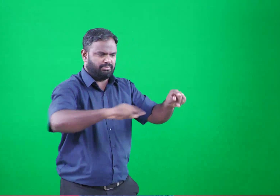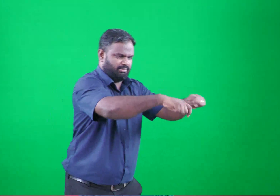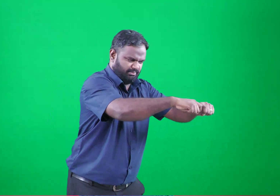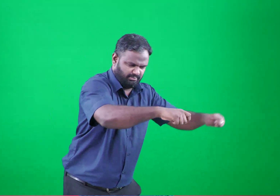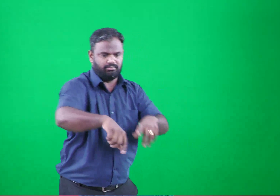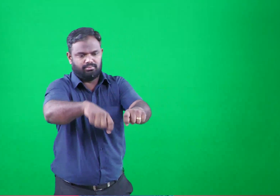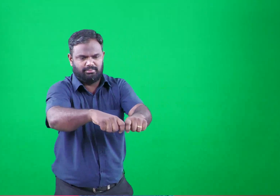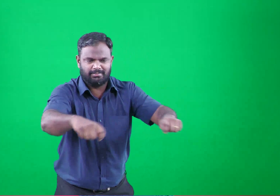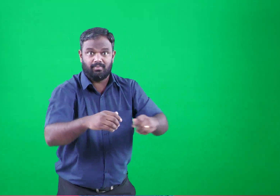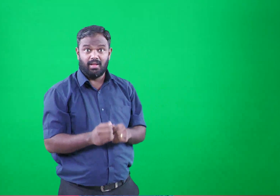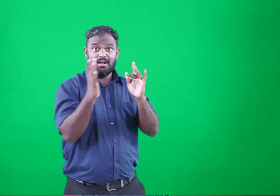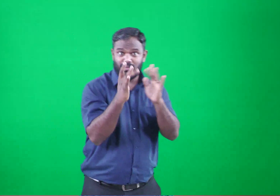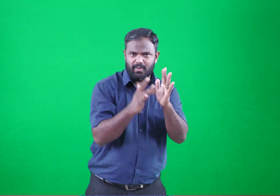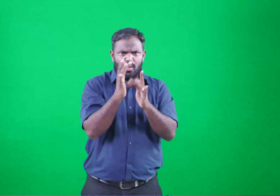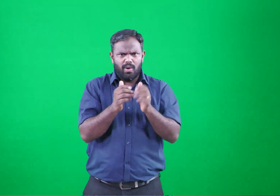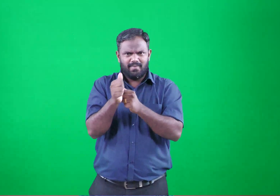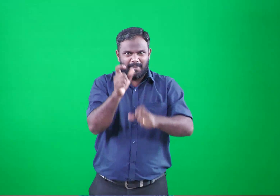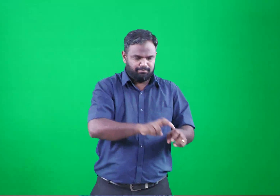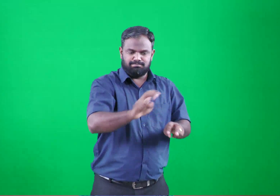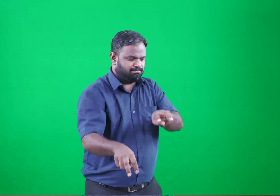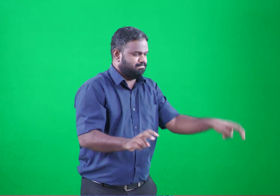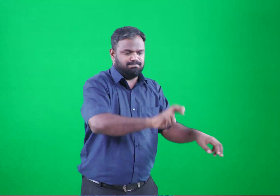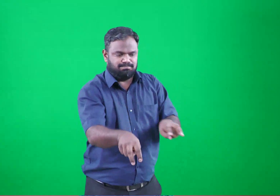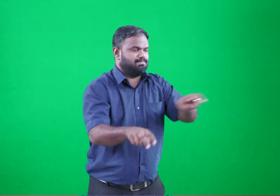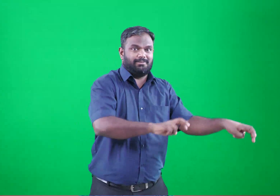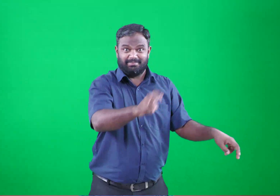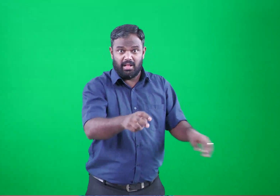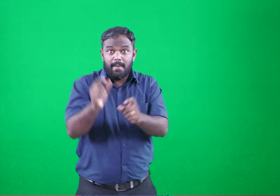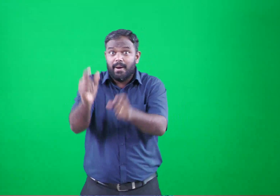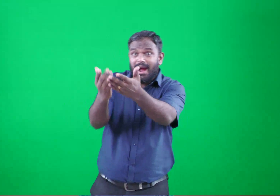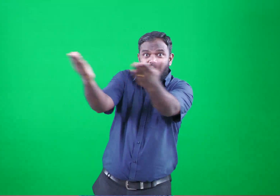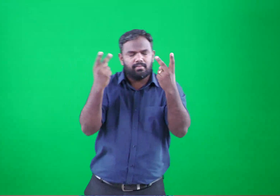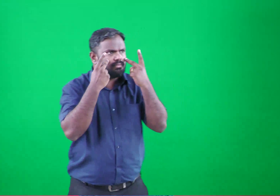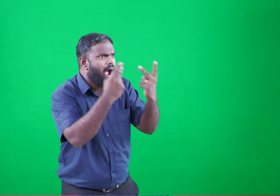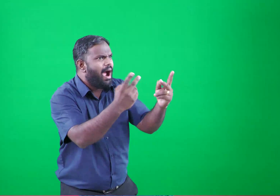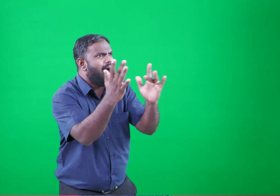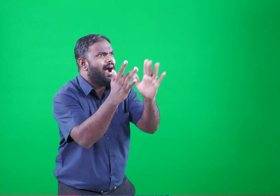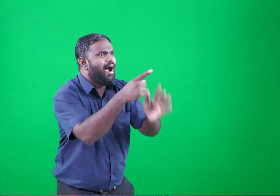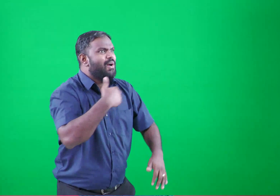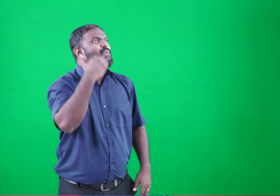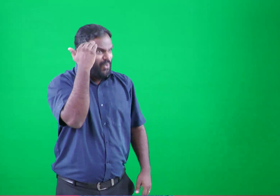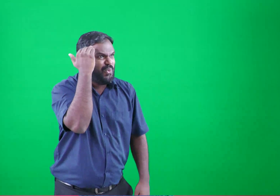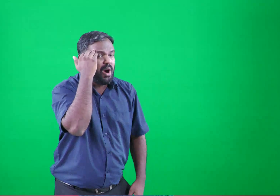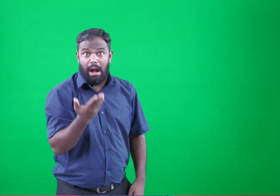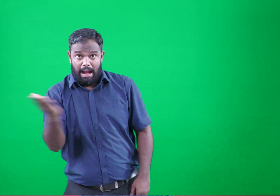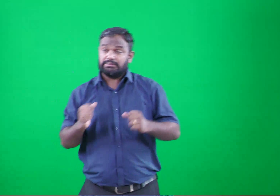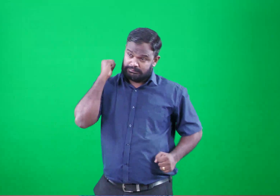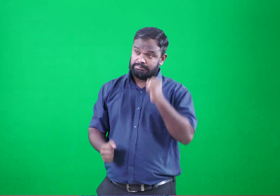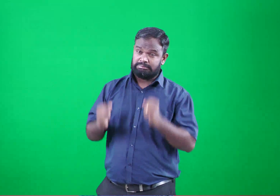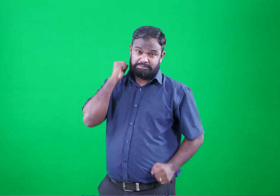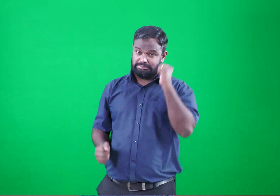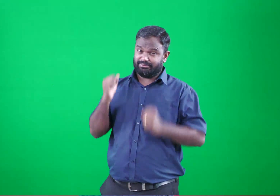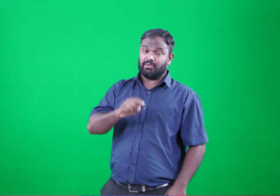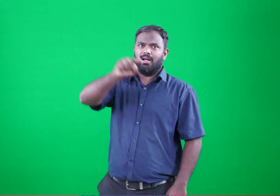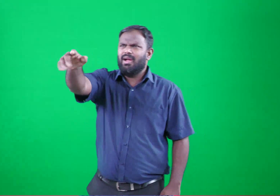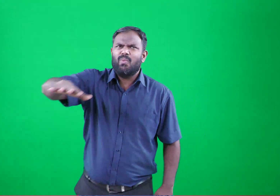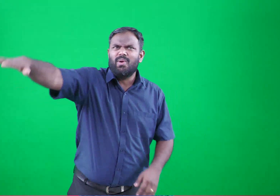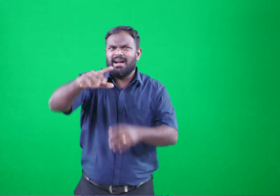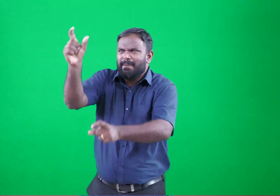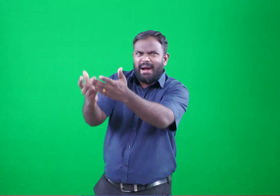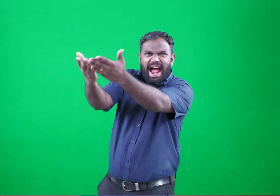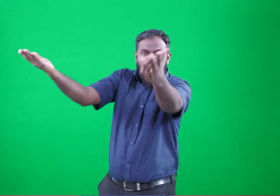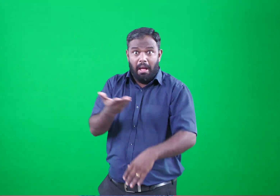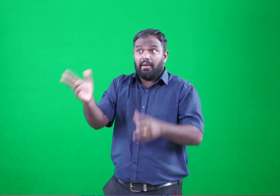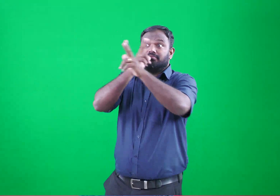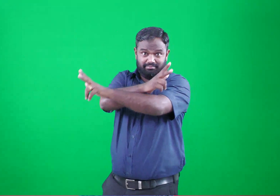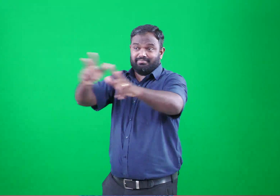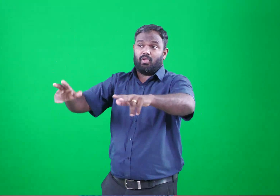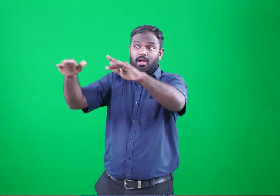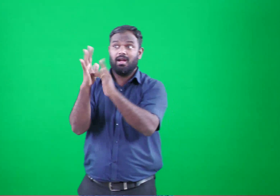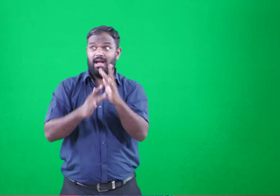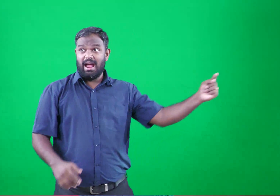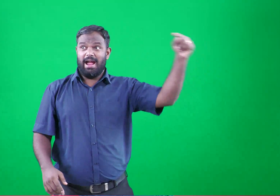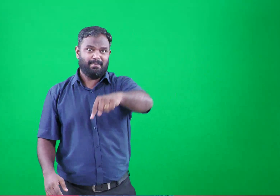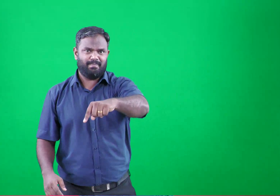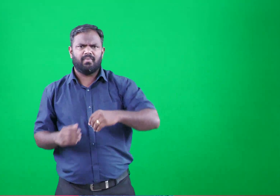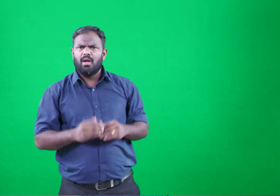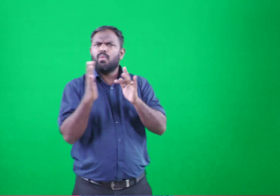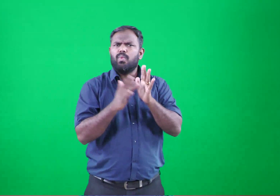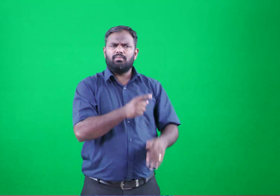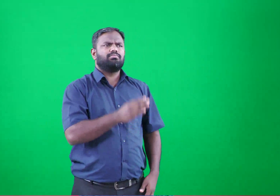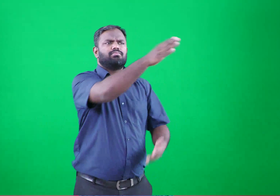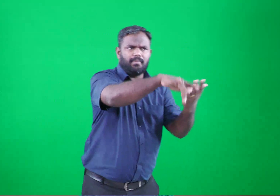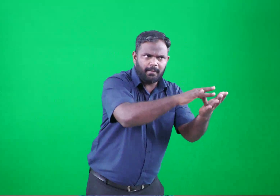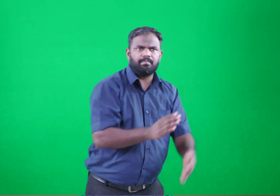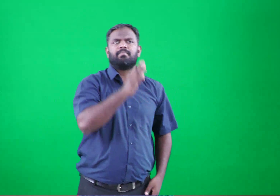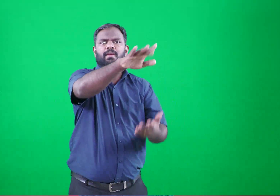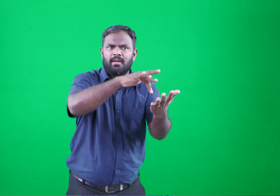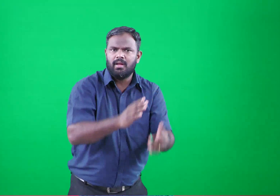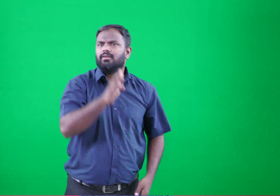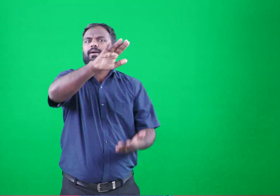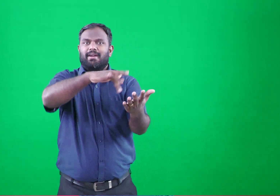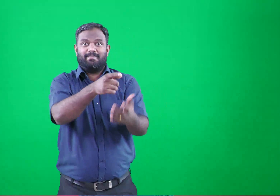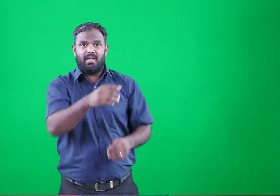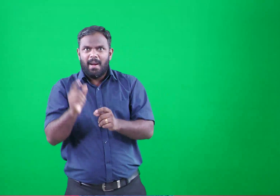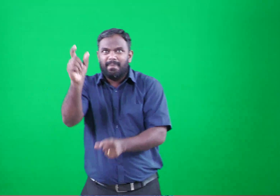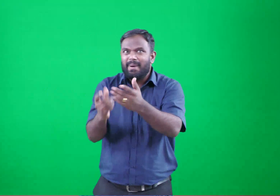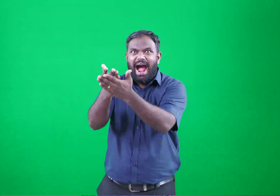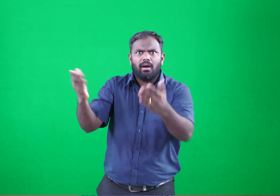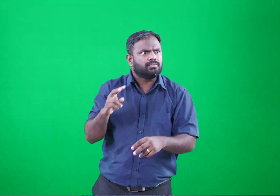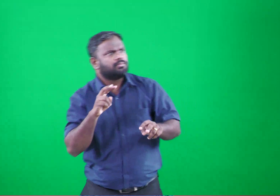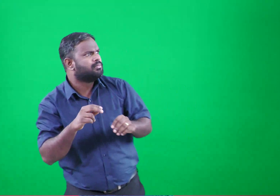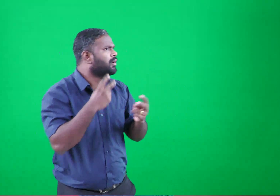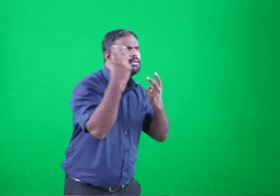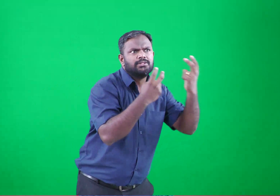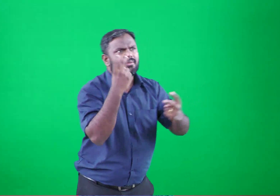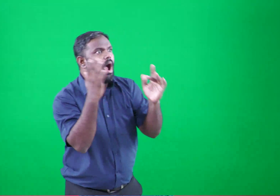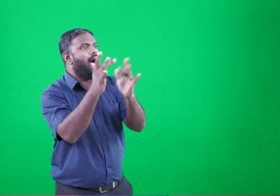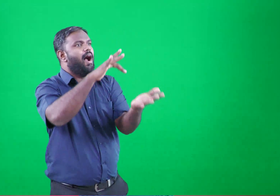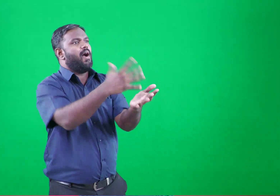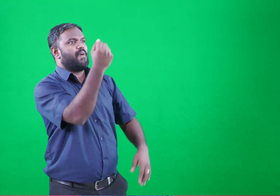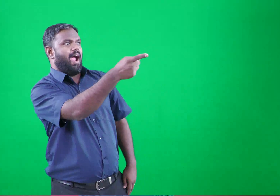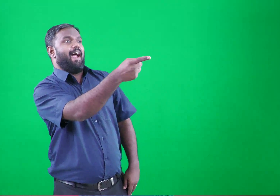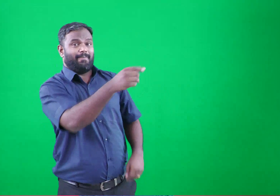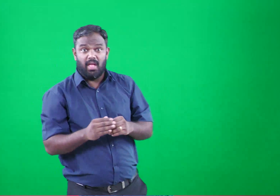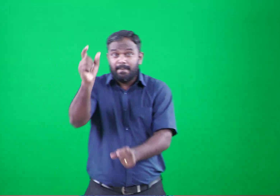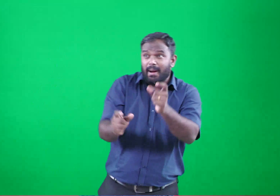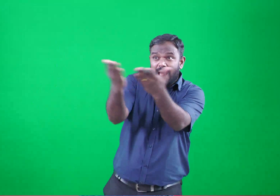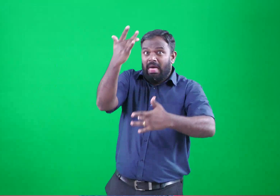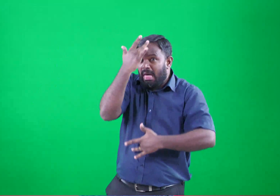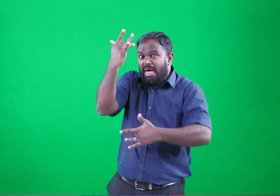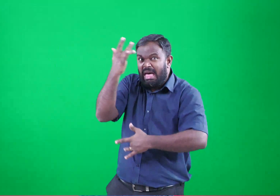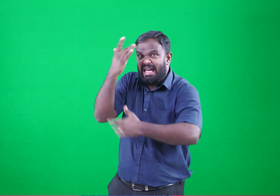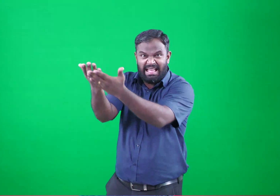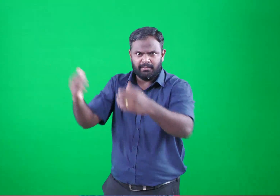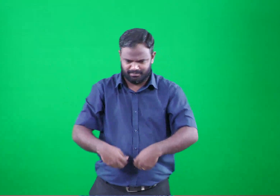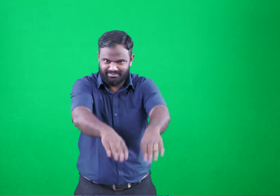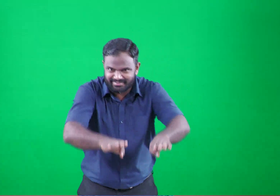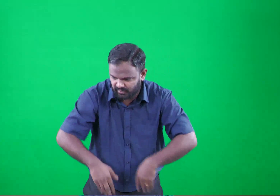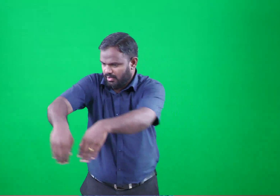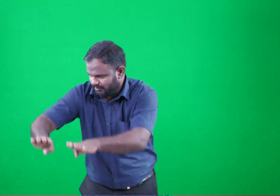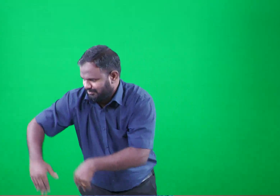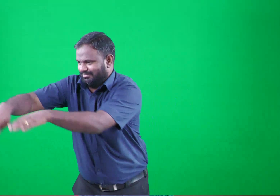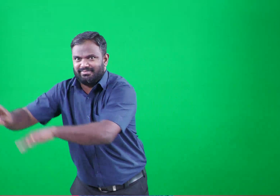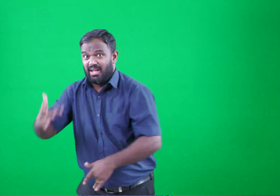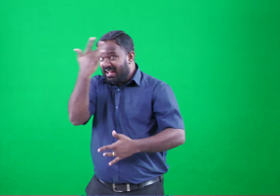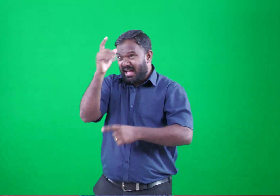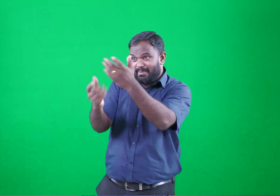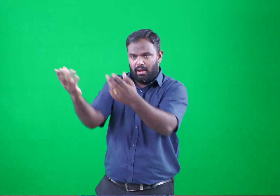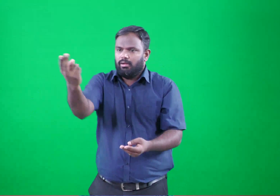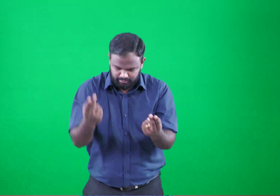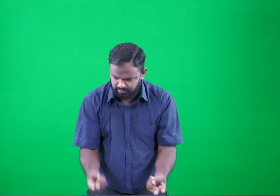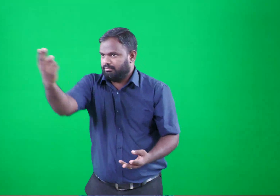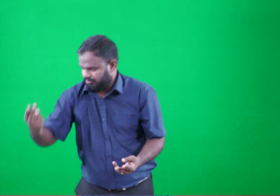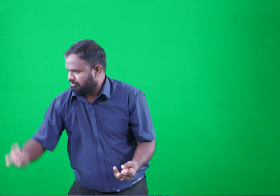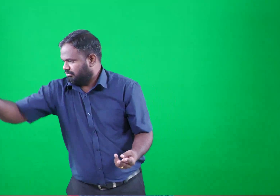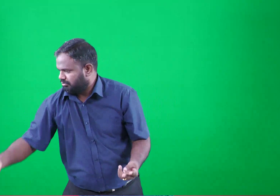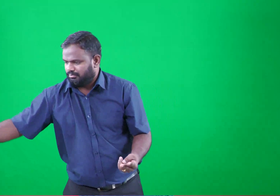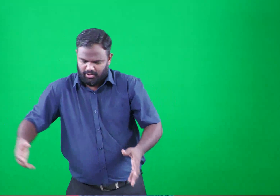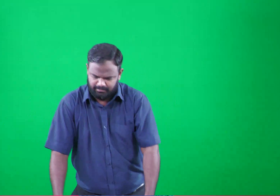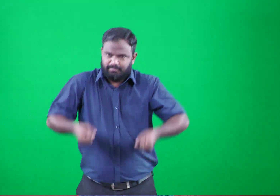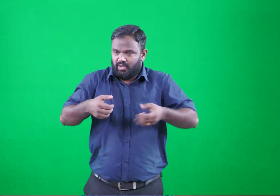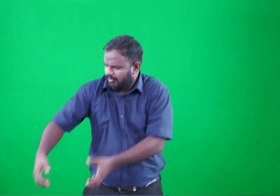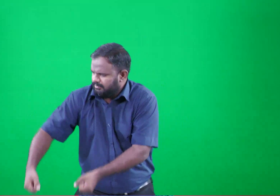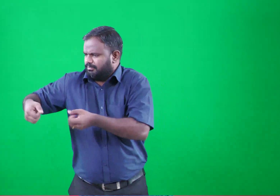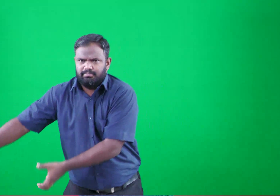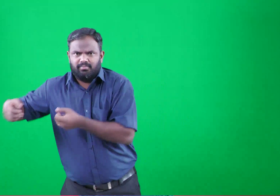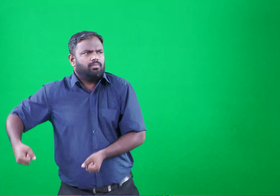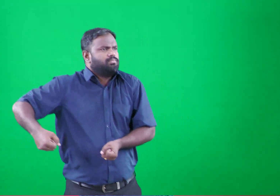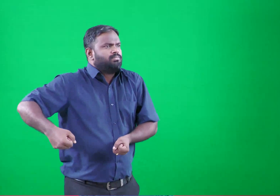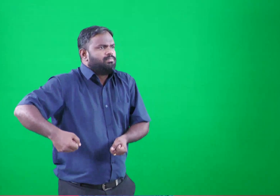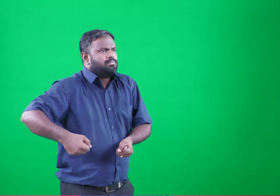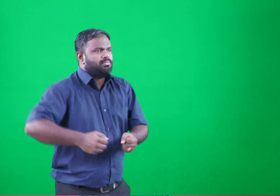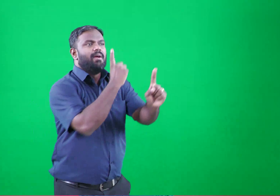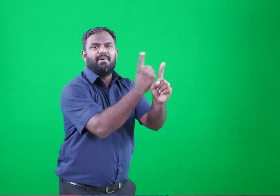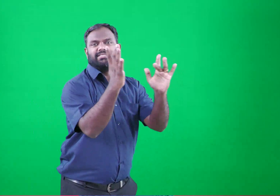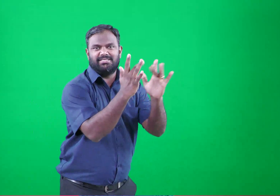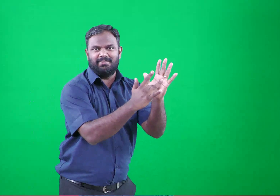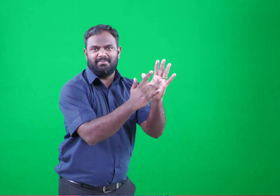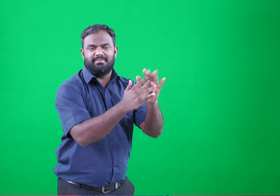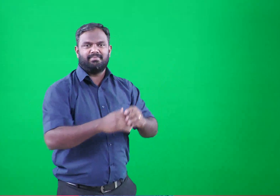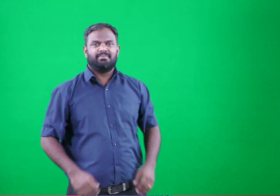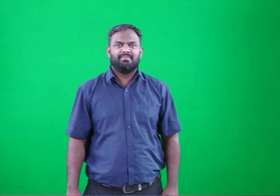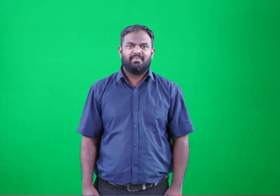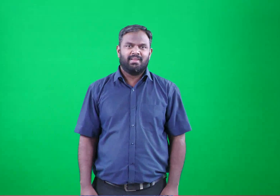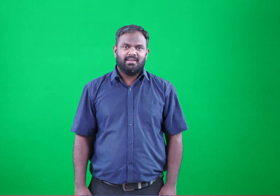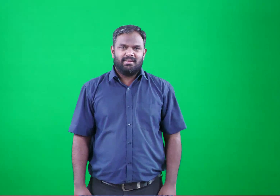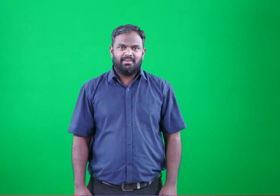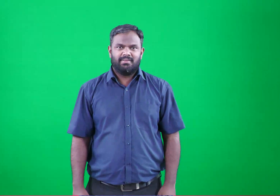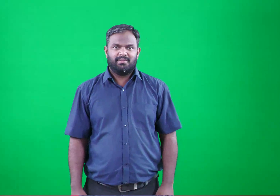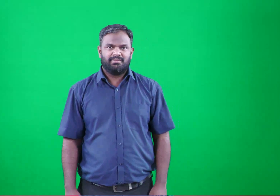As soon as they got out of the boat, the people recognized Jesus and ran through that whole region, carrying the sick on mats to wherever they heard He was.